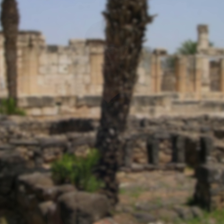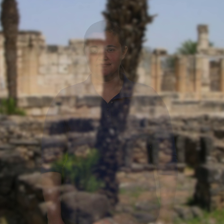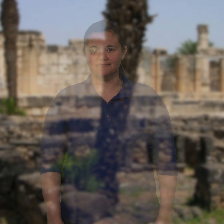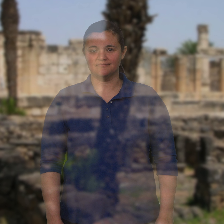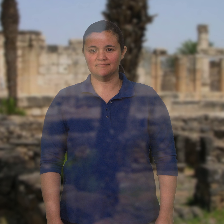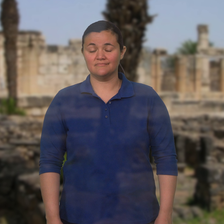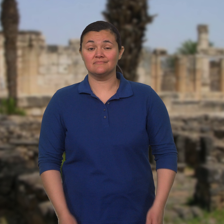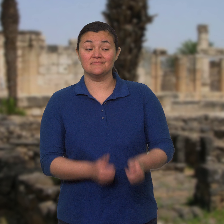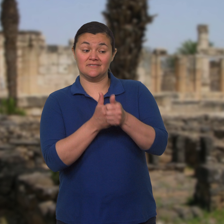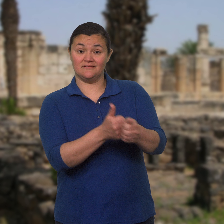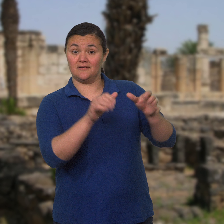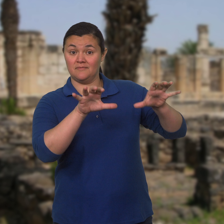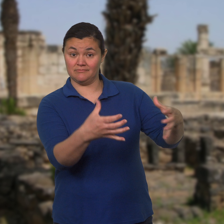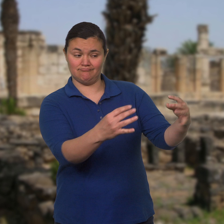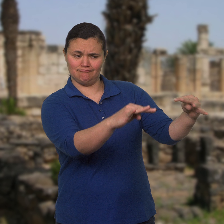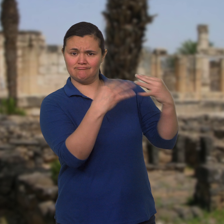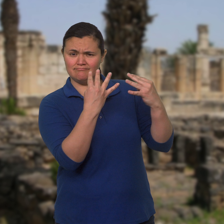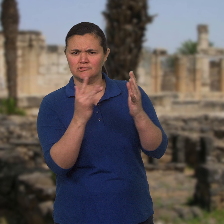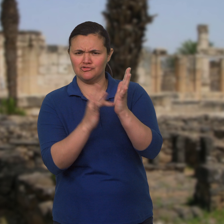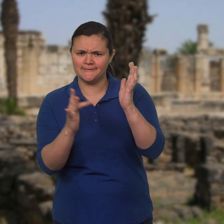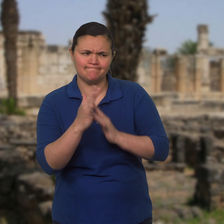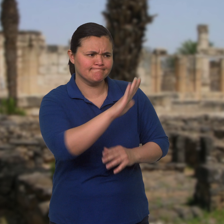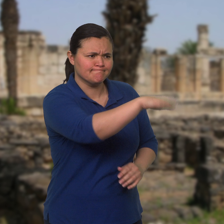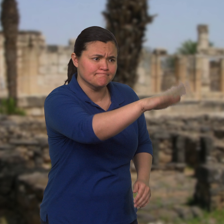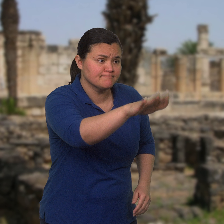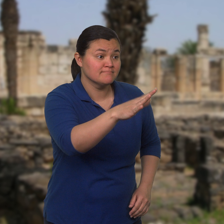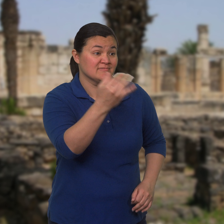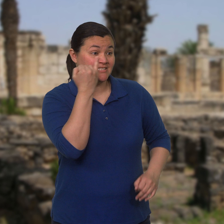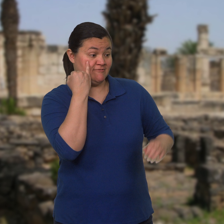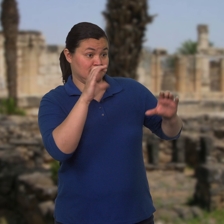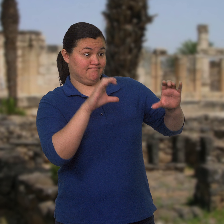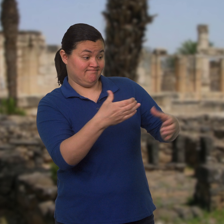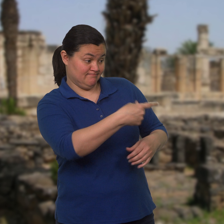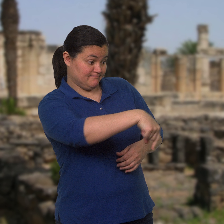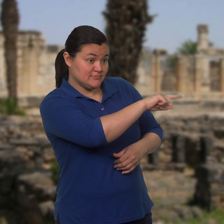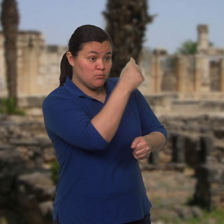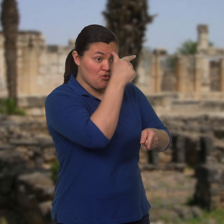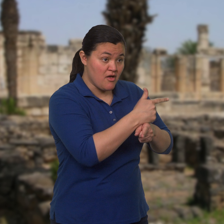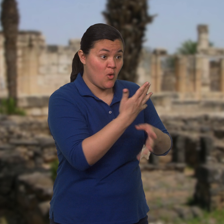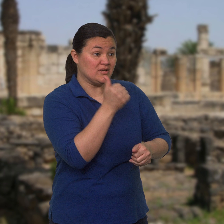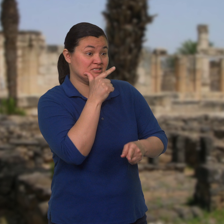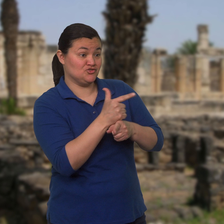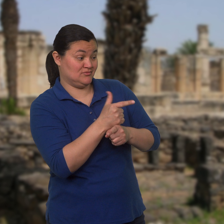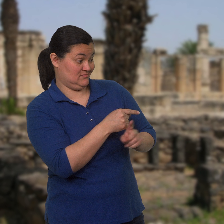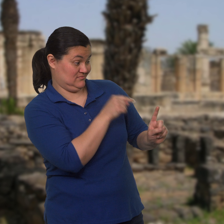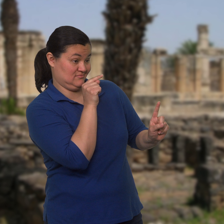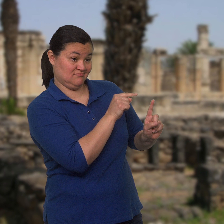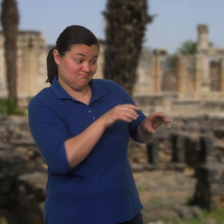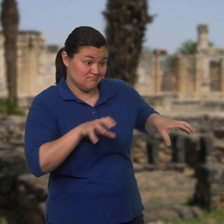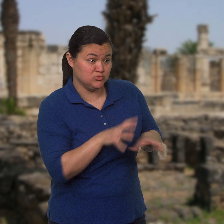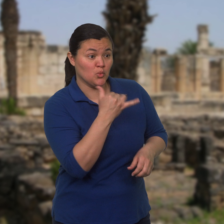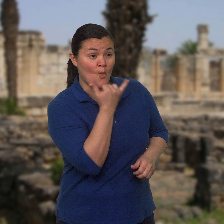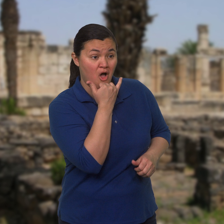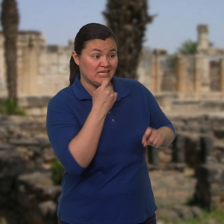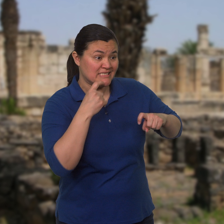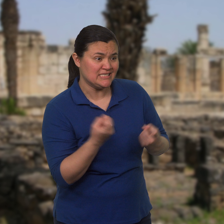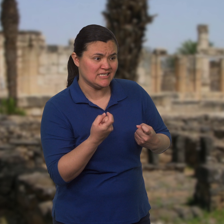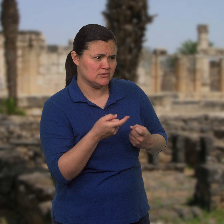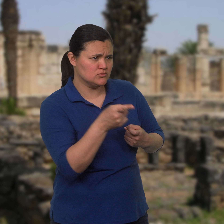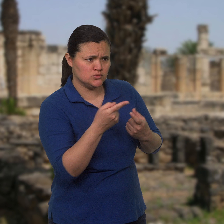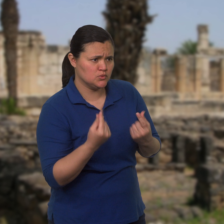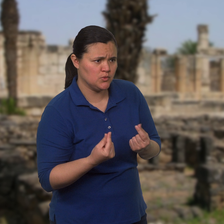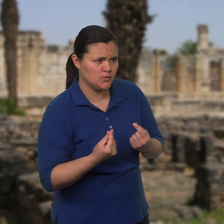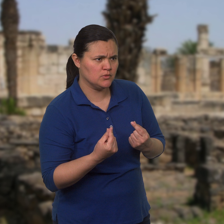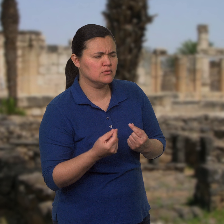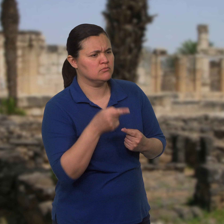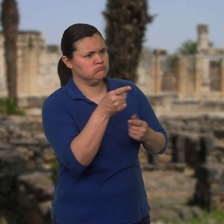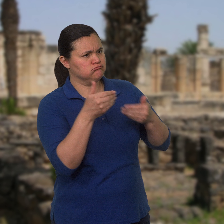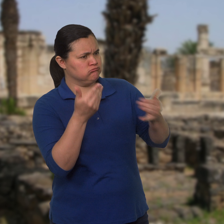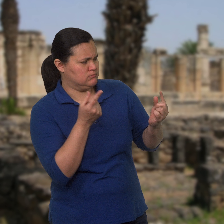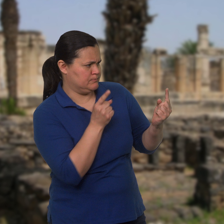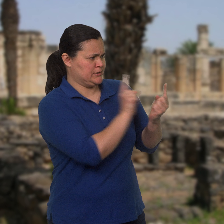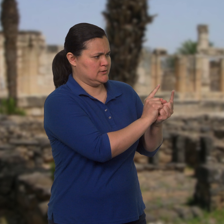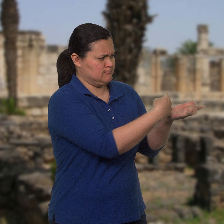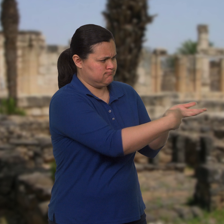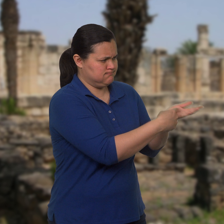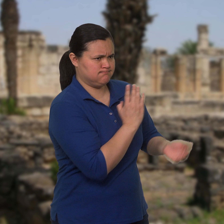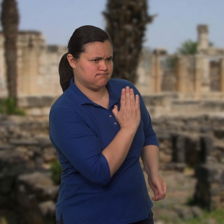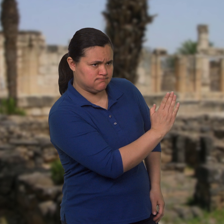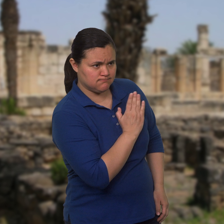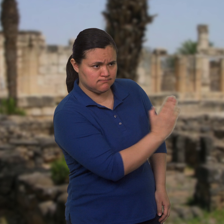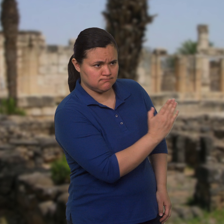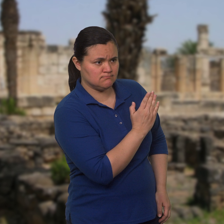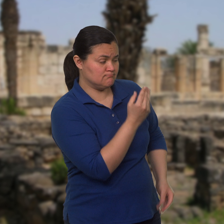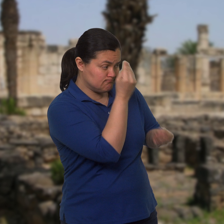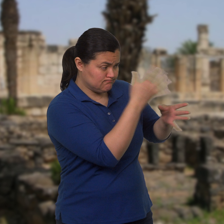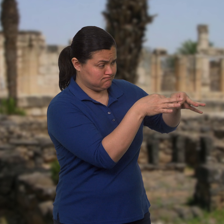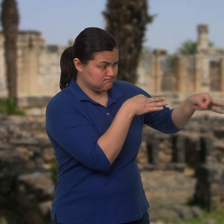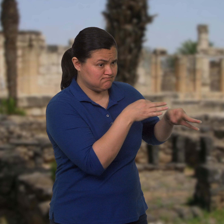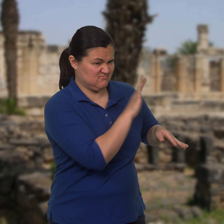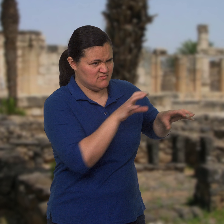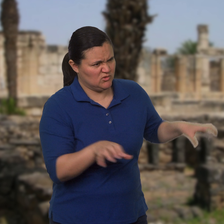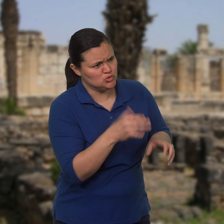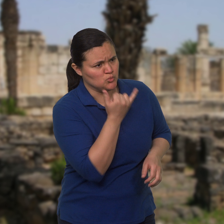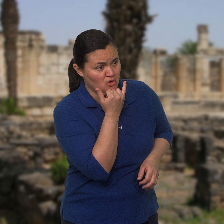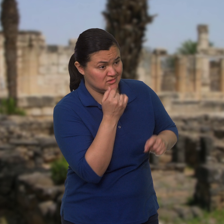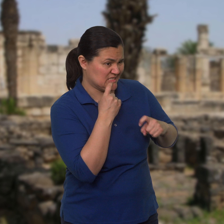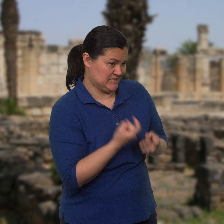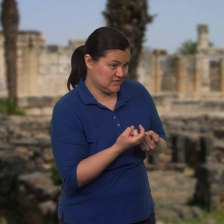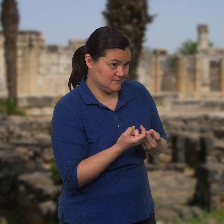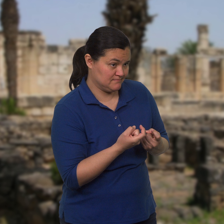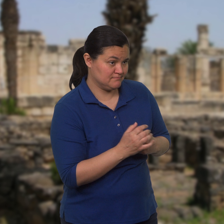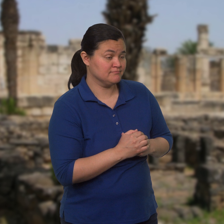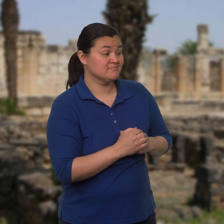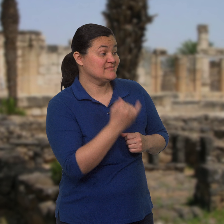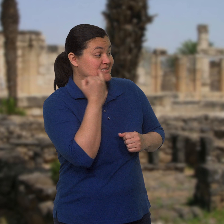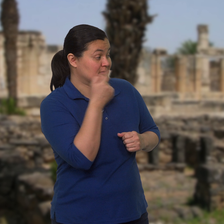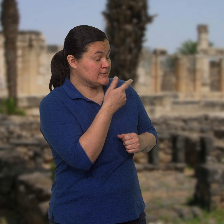If your brother sins against you, go and confront him privately.